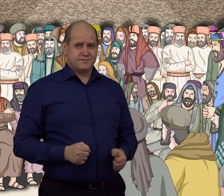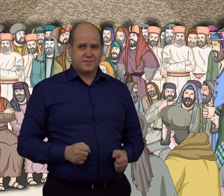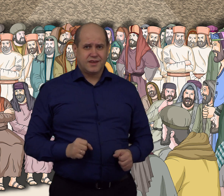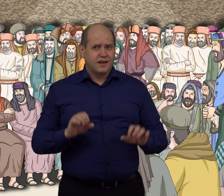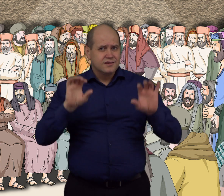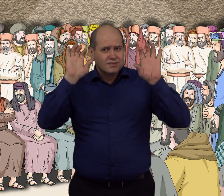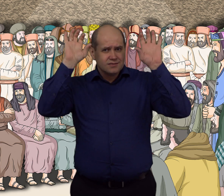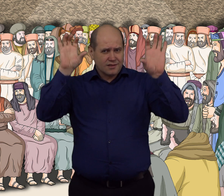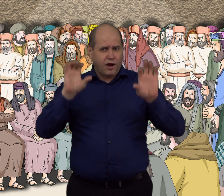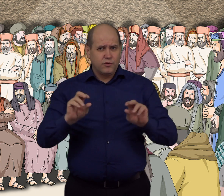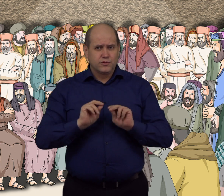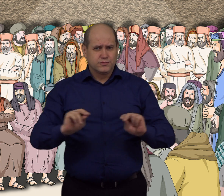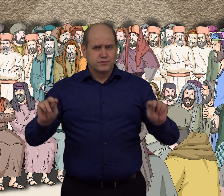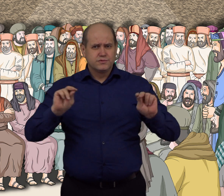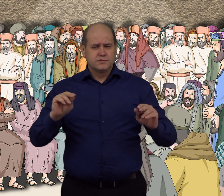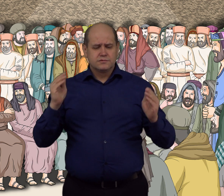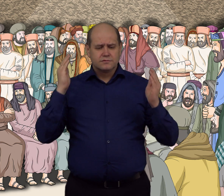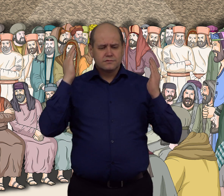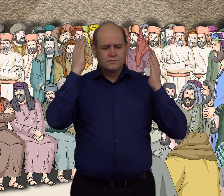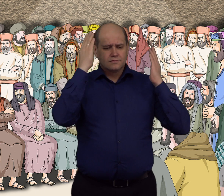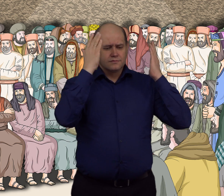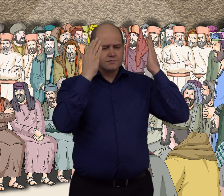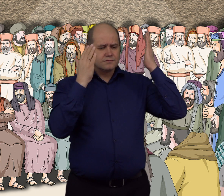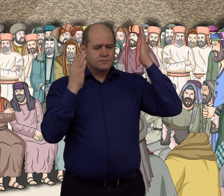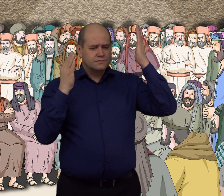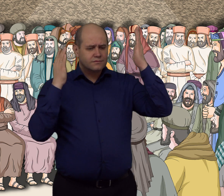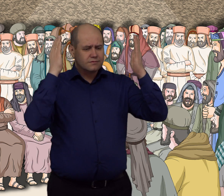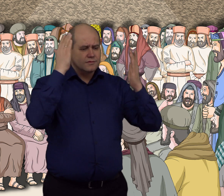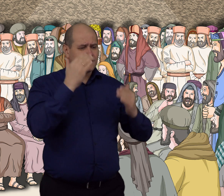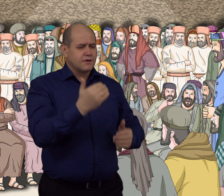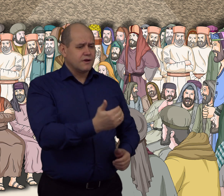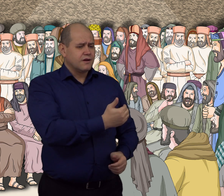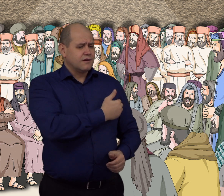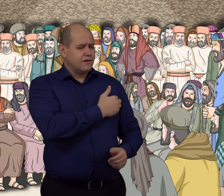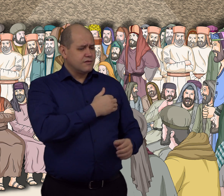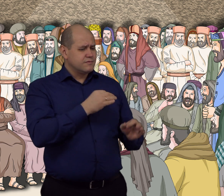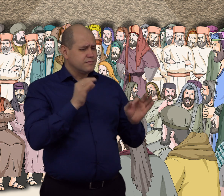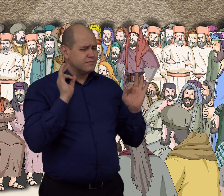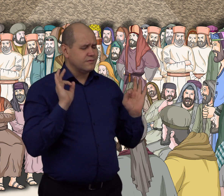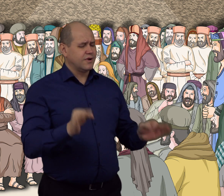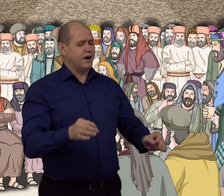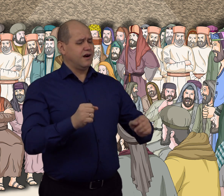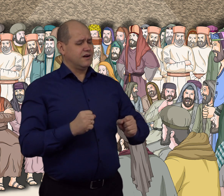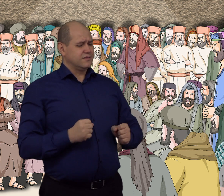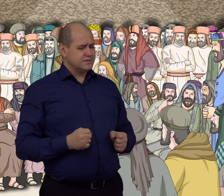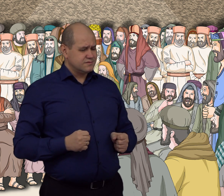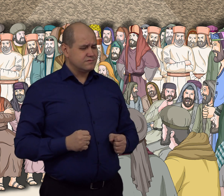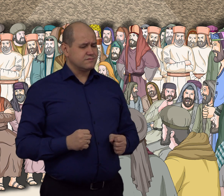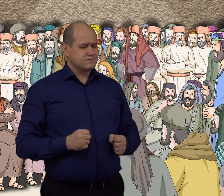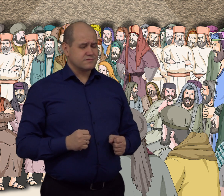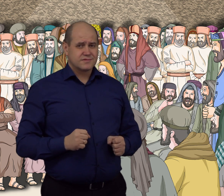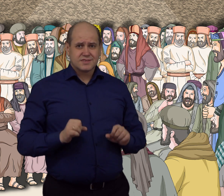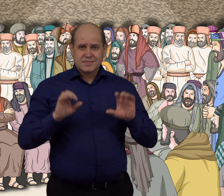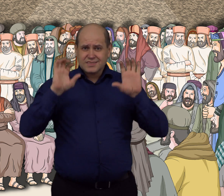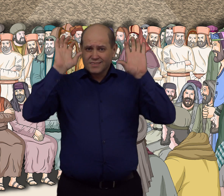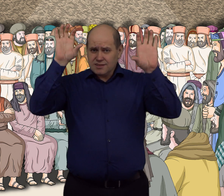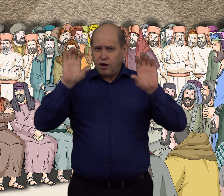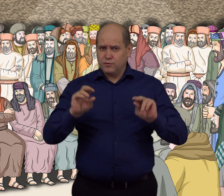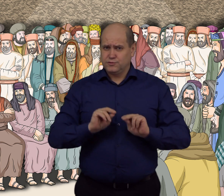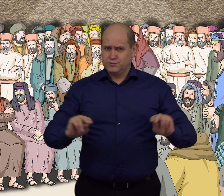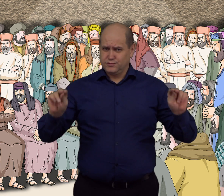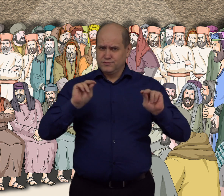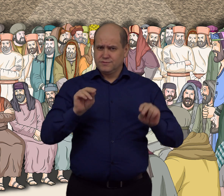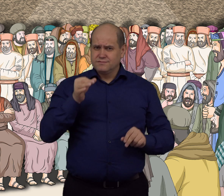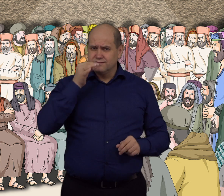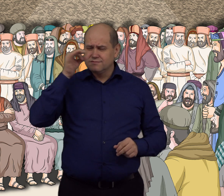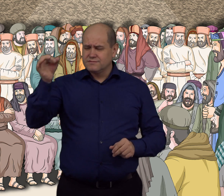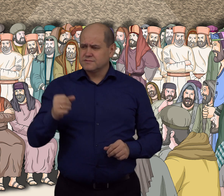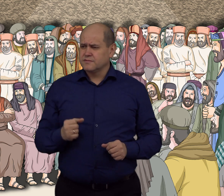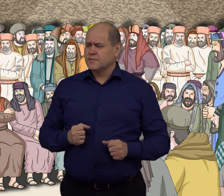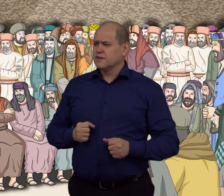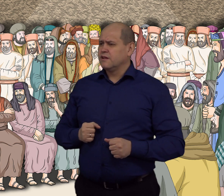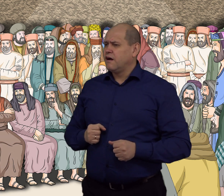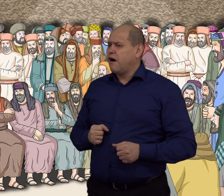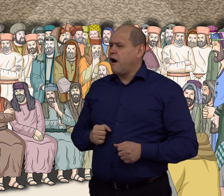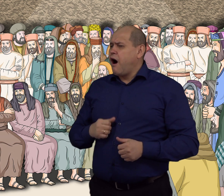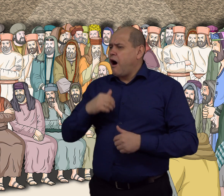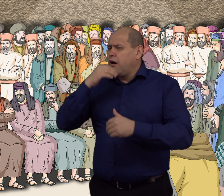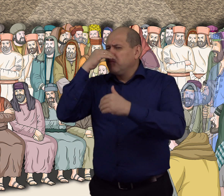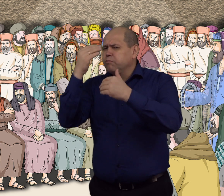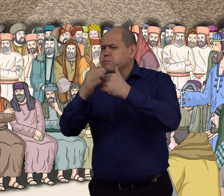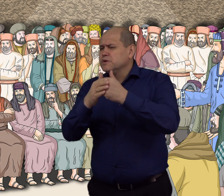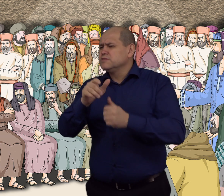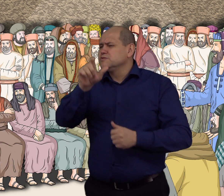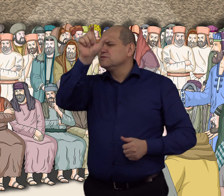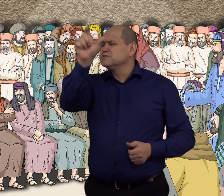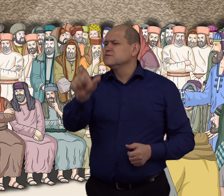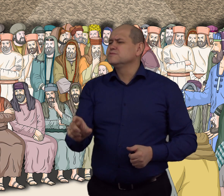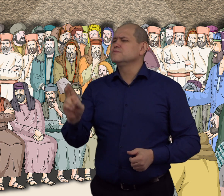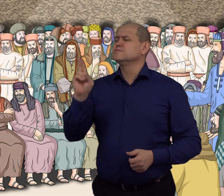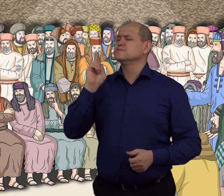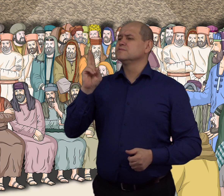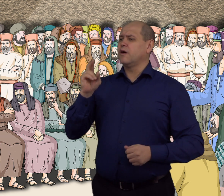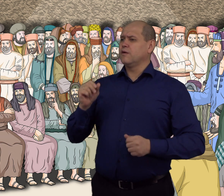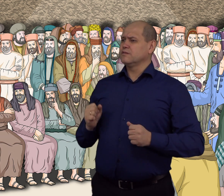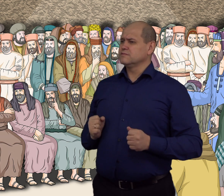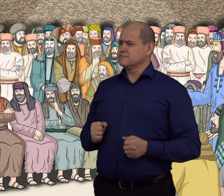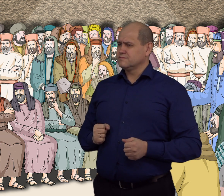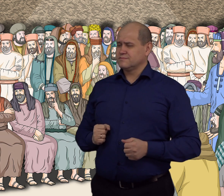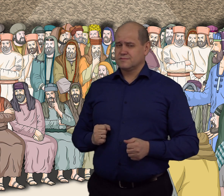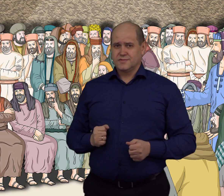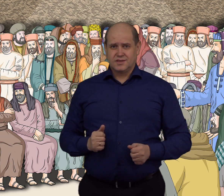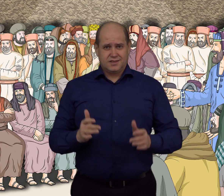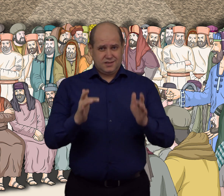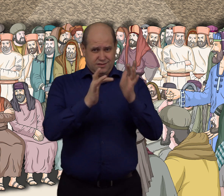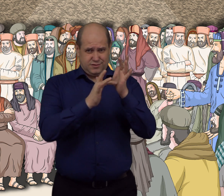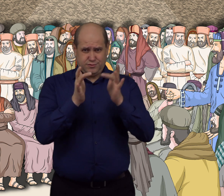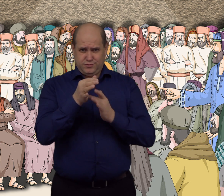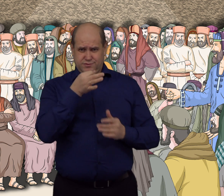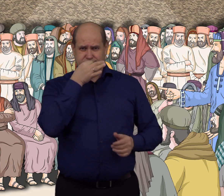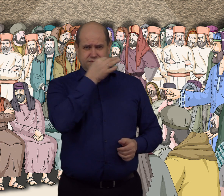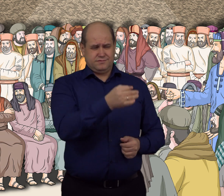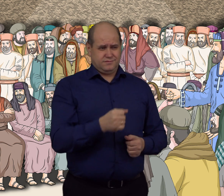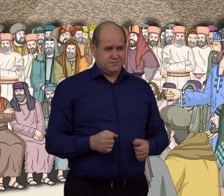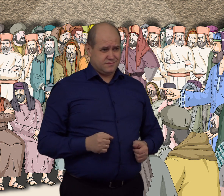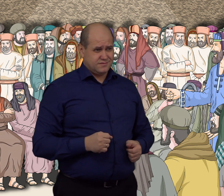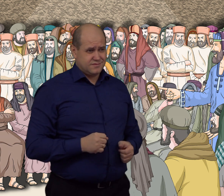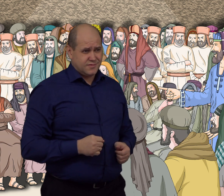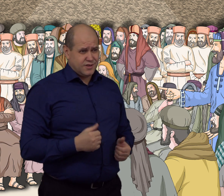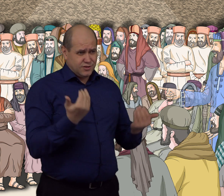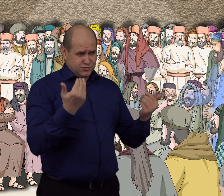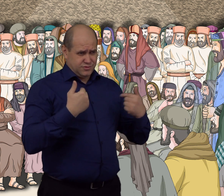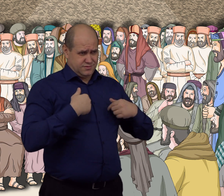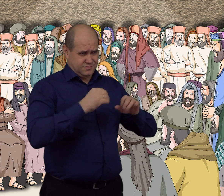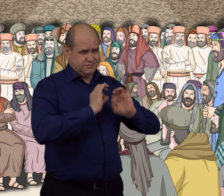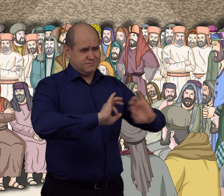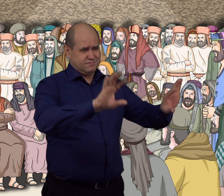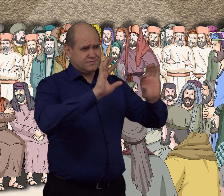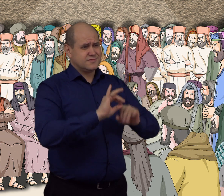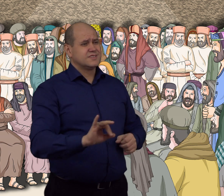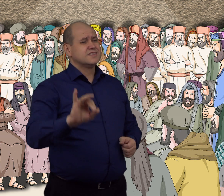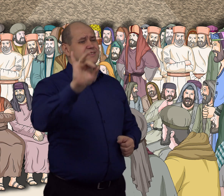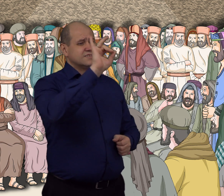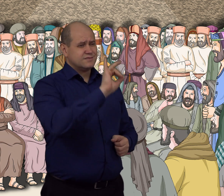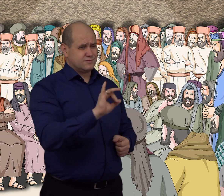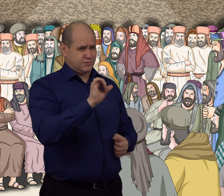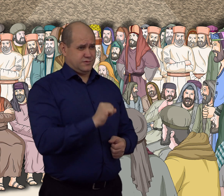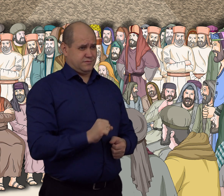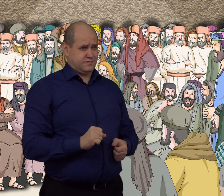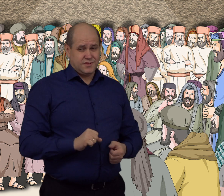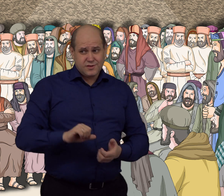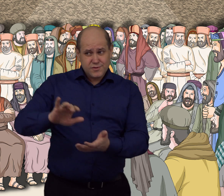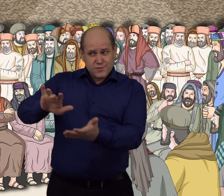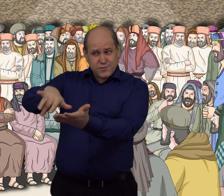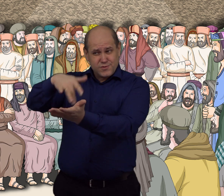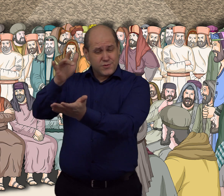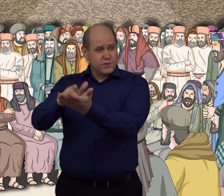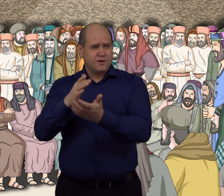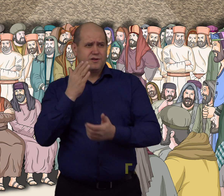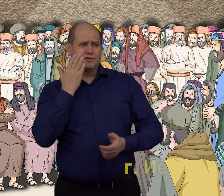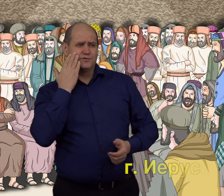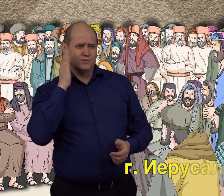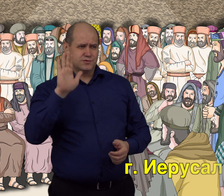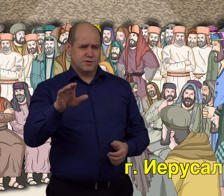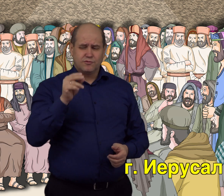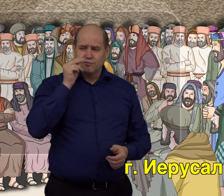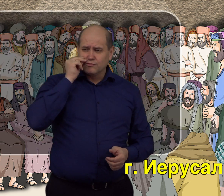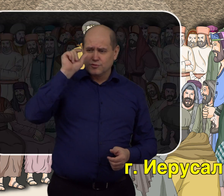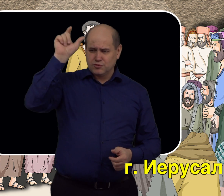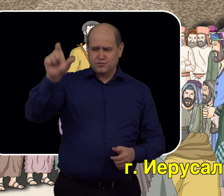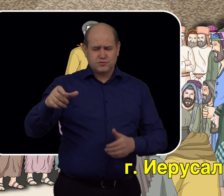“Do this and you will live.” But wanting to justify himself, he asked Jesus, “And who is my neighbor?”